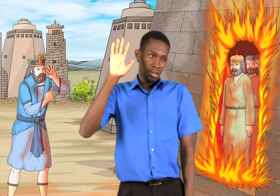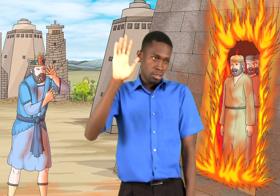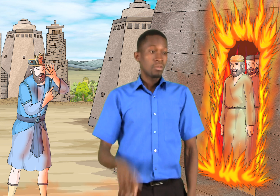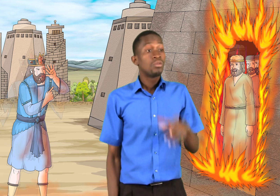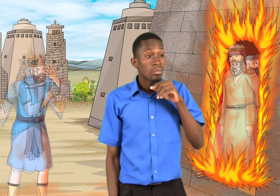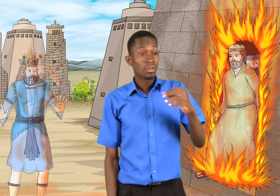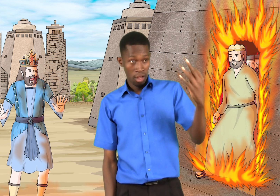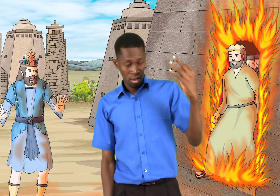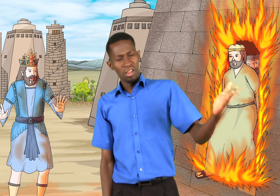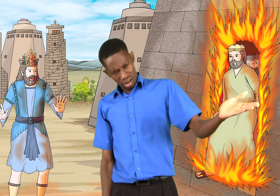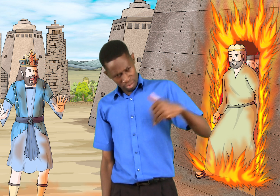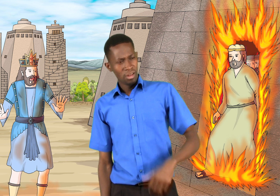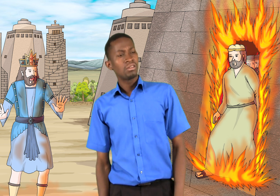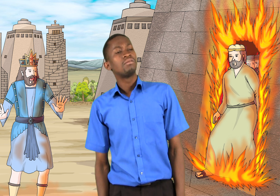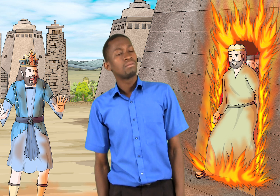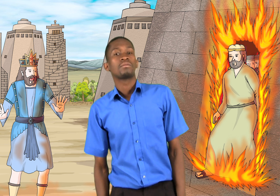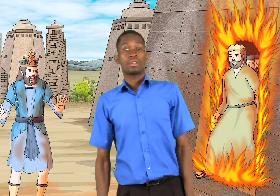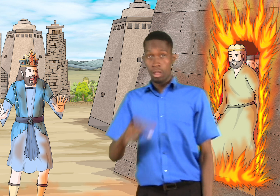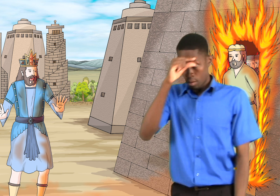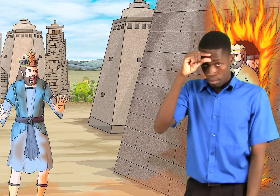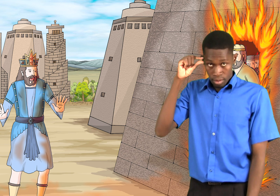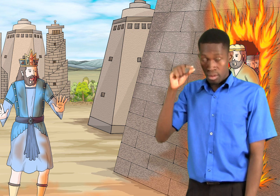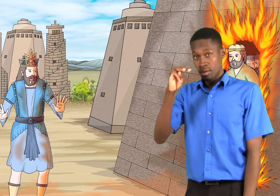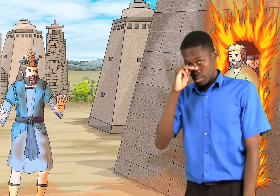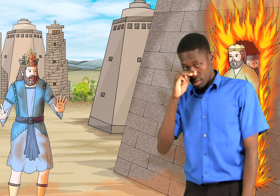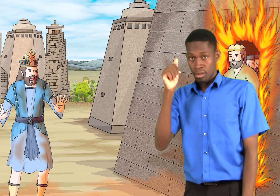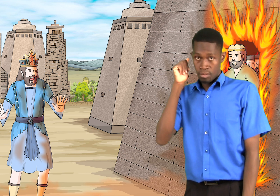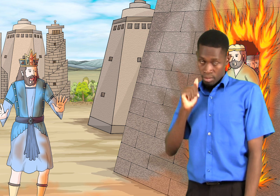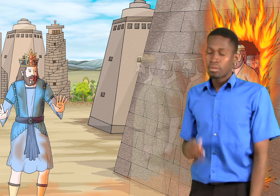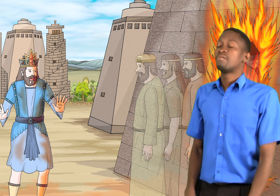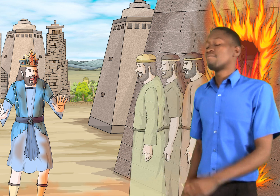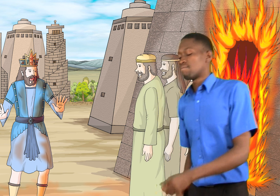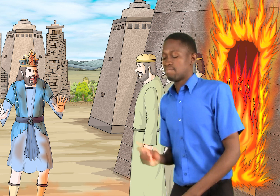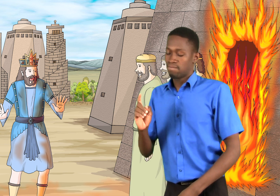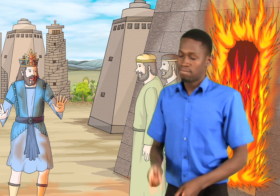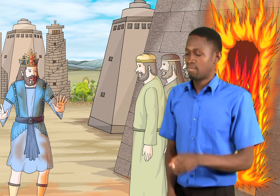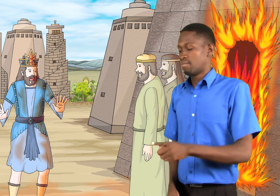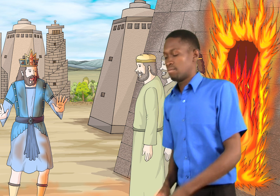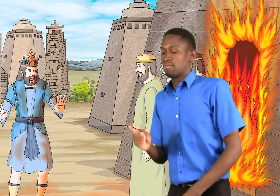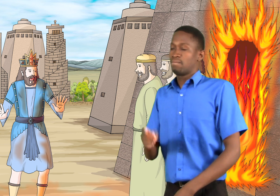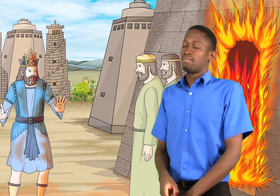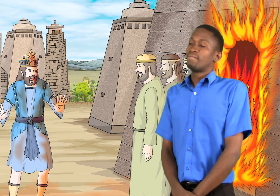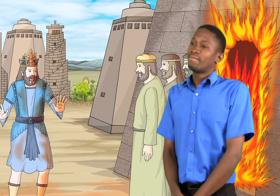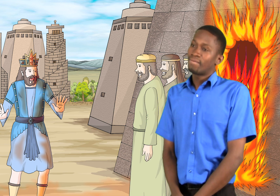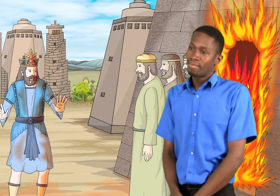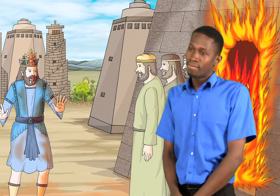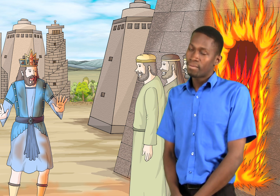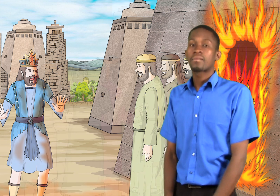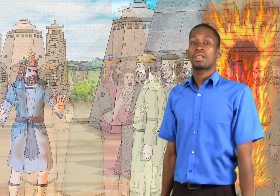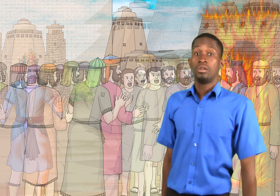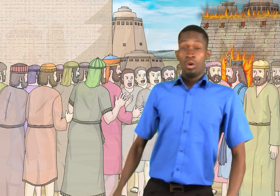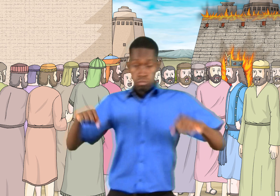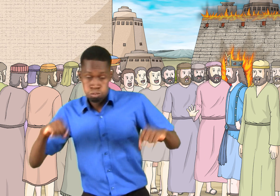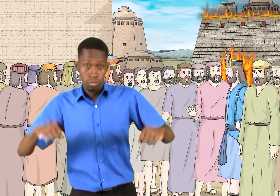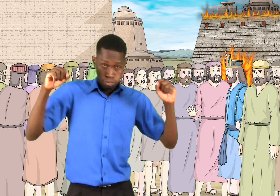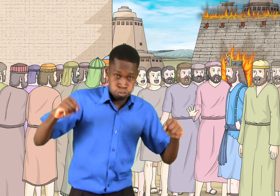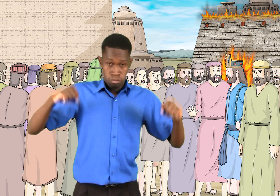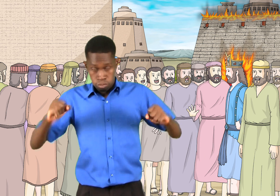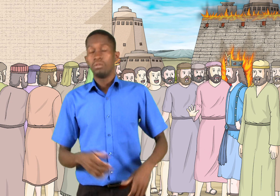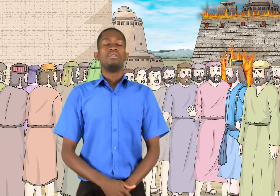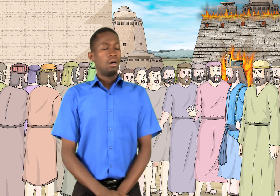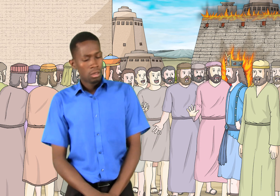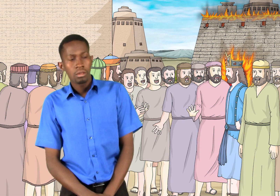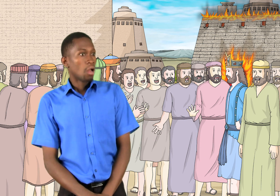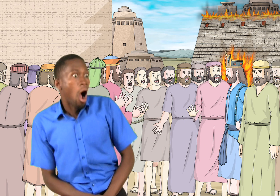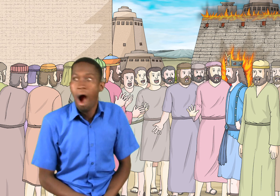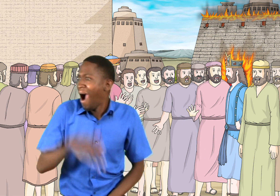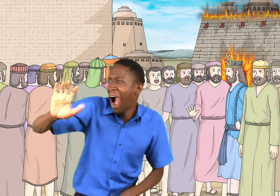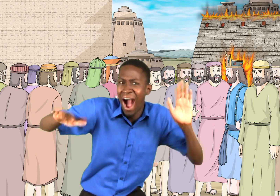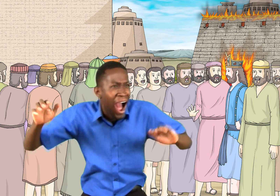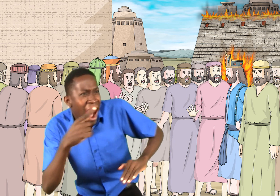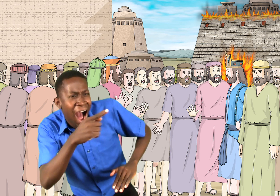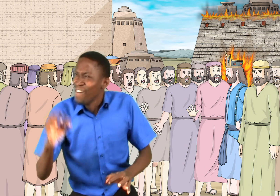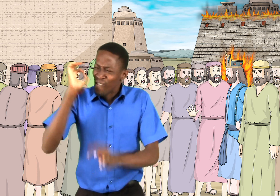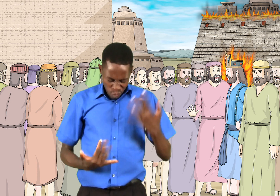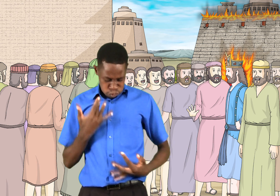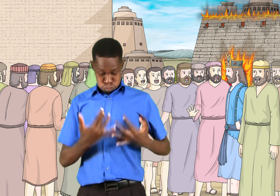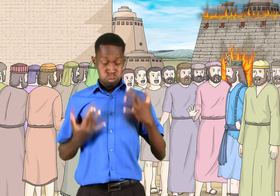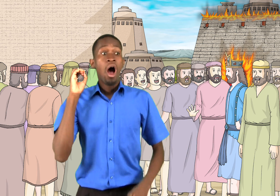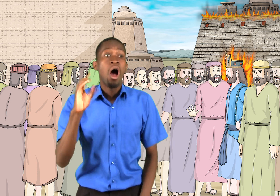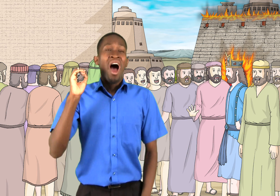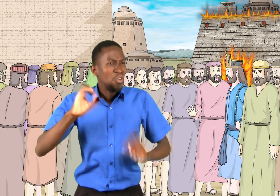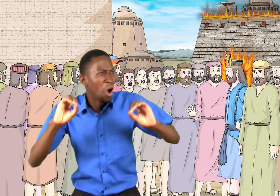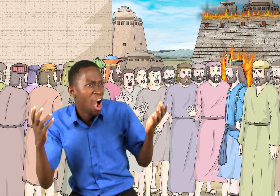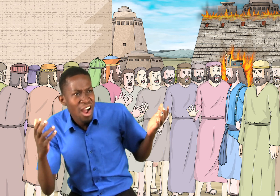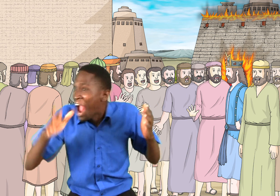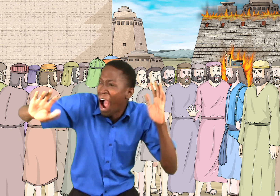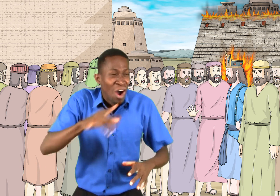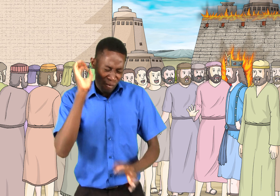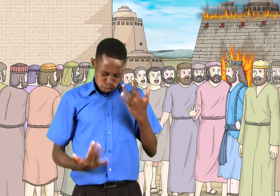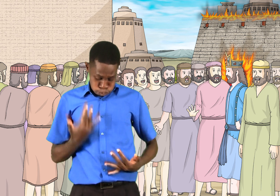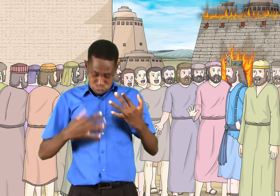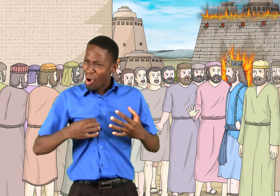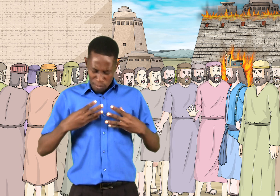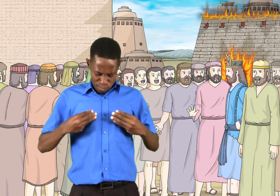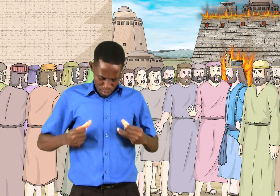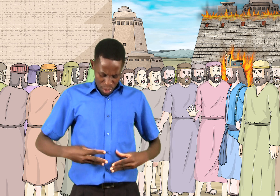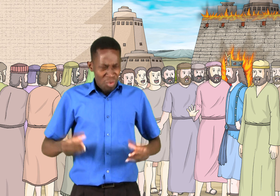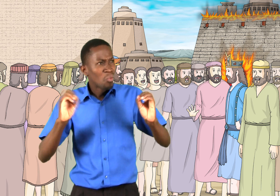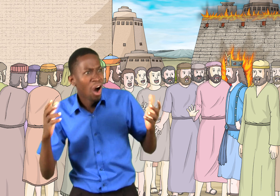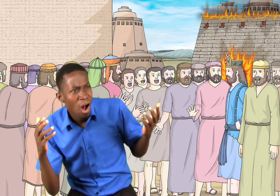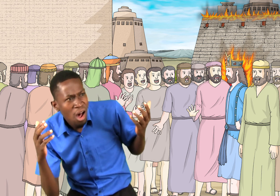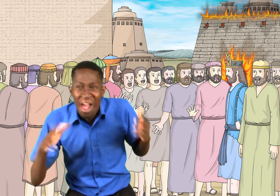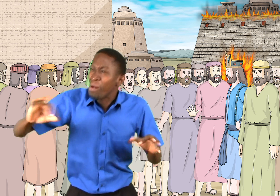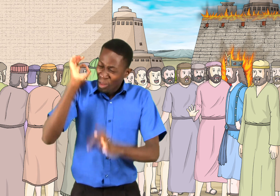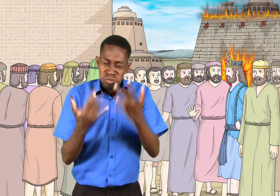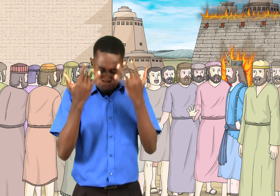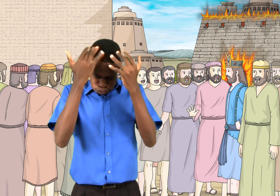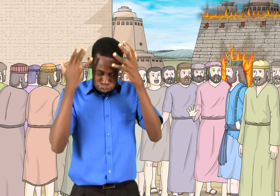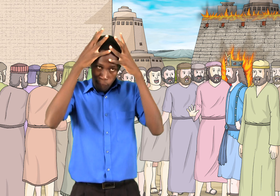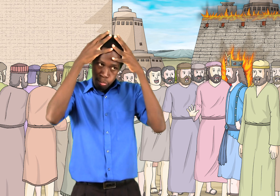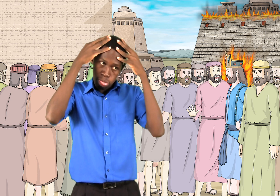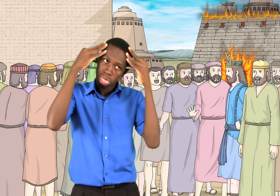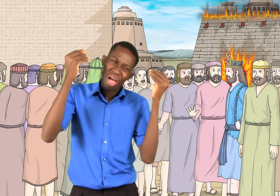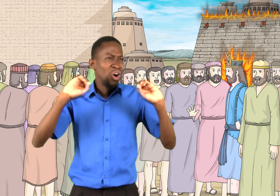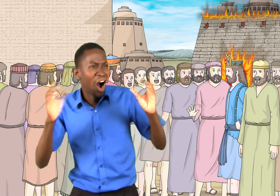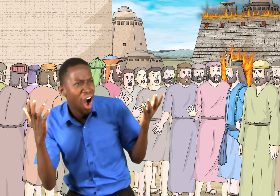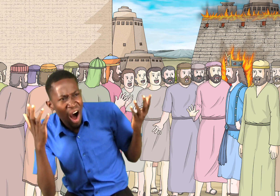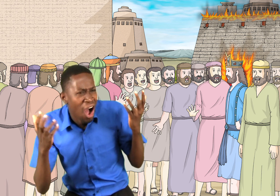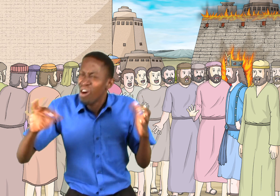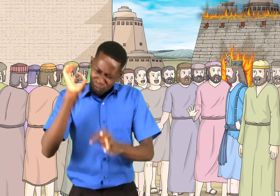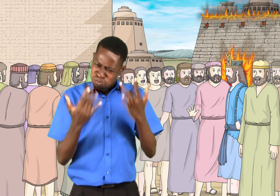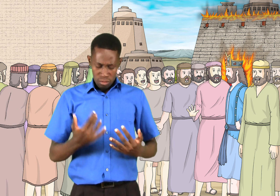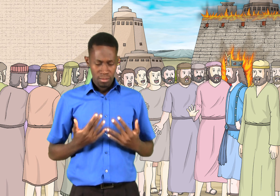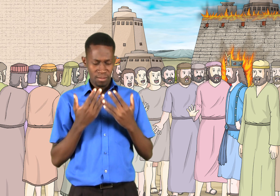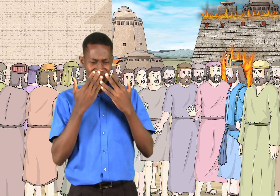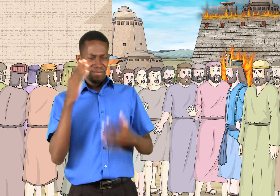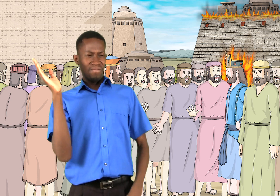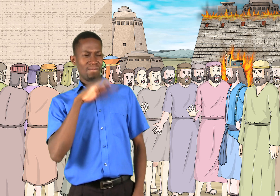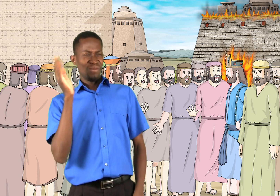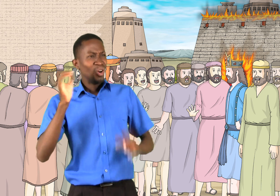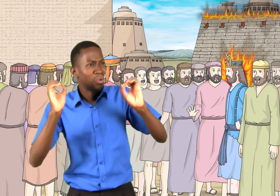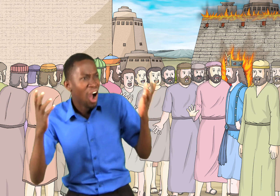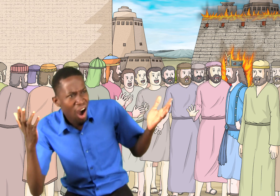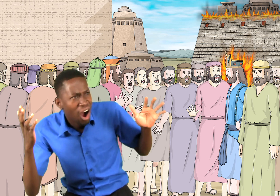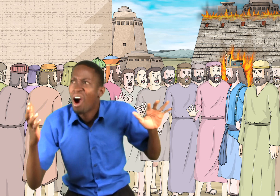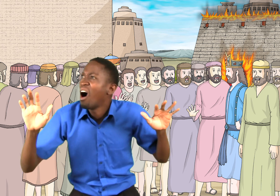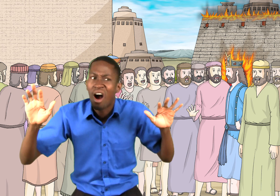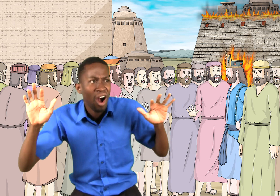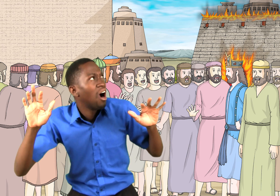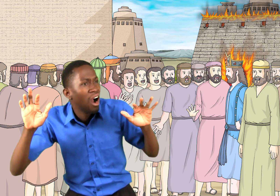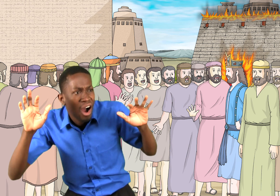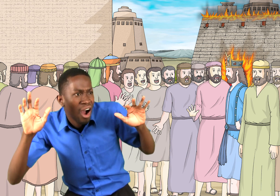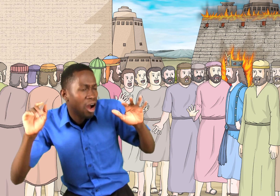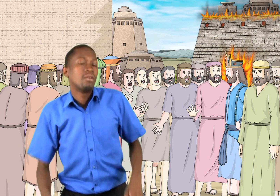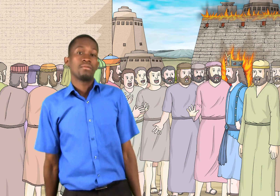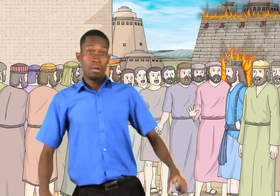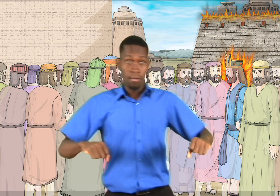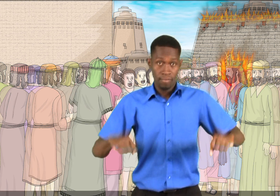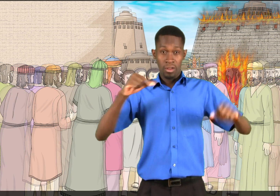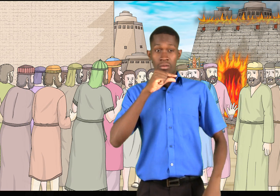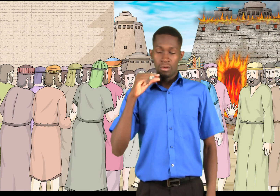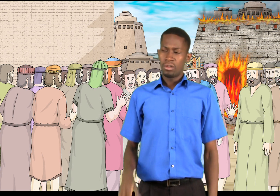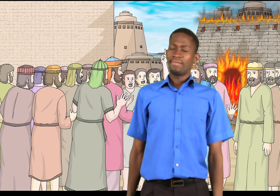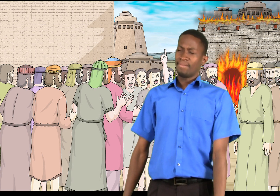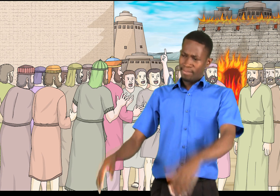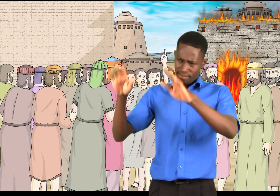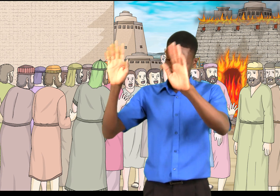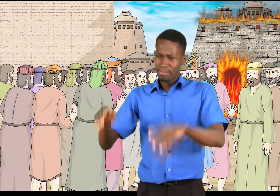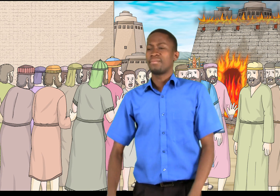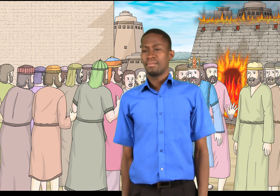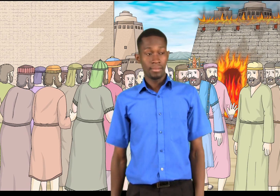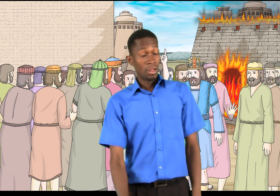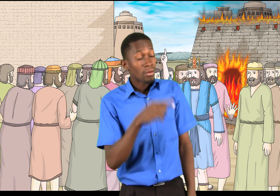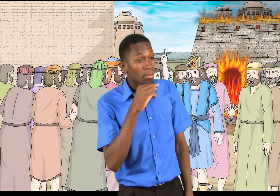So Shadrach, Meshach, and Abednego came out of the fire, and when the satraps, prefects, governors, and royal advisers had gathered around, they saw that the fire had no effect on the bodies of these men.